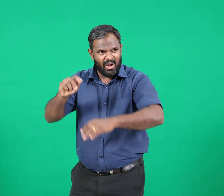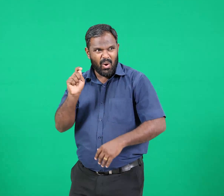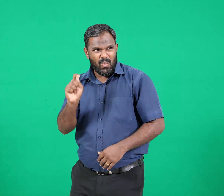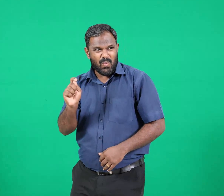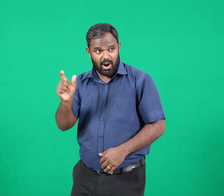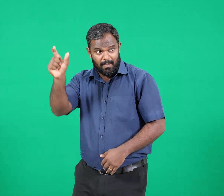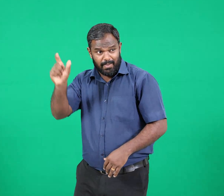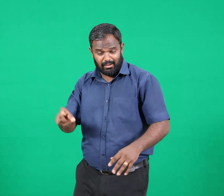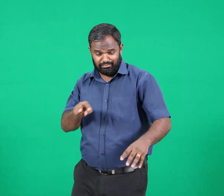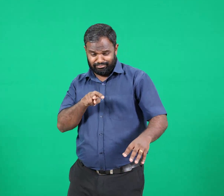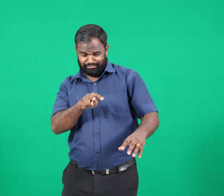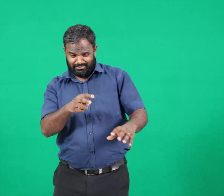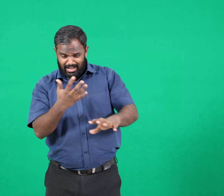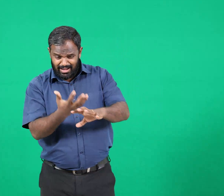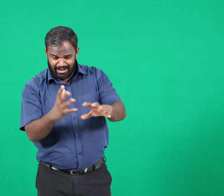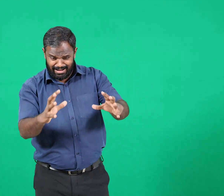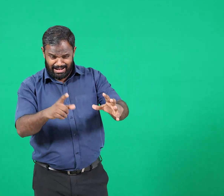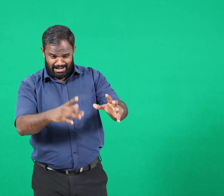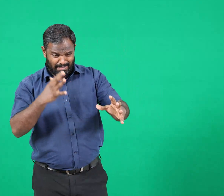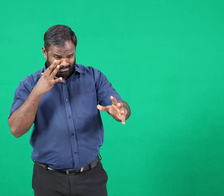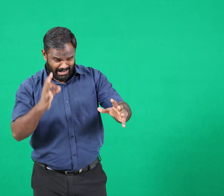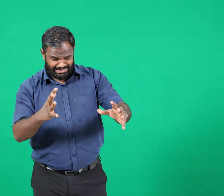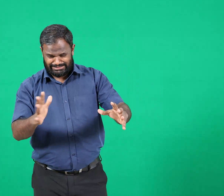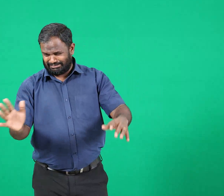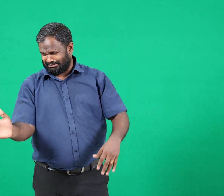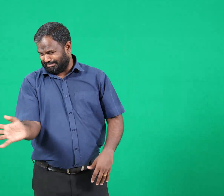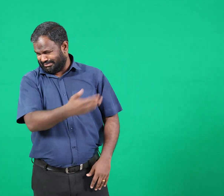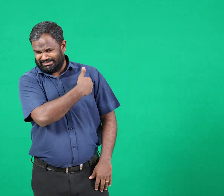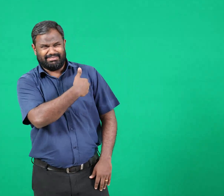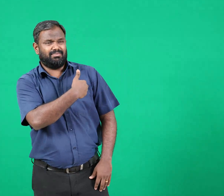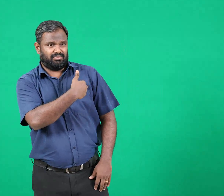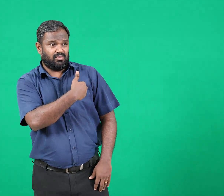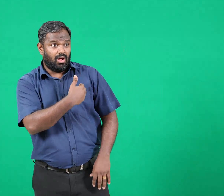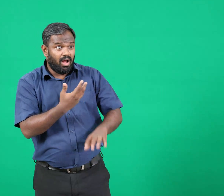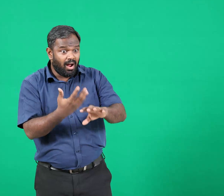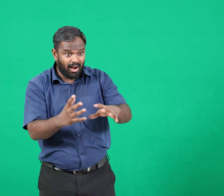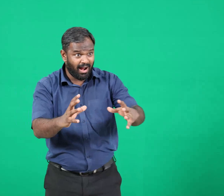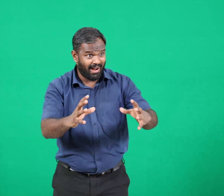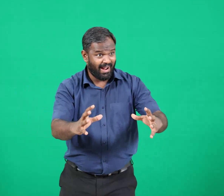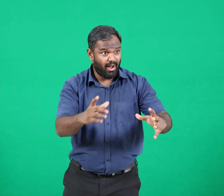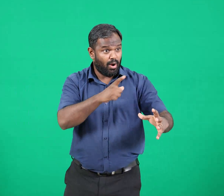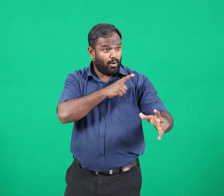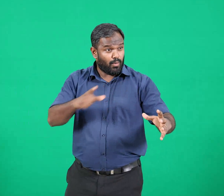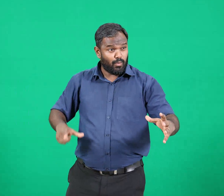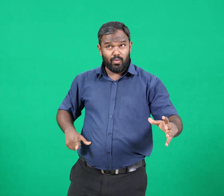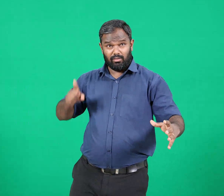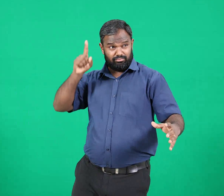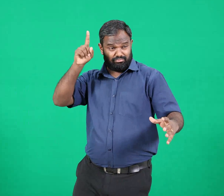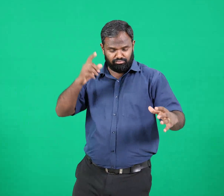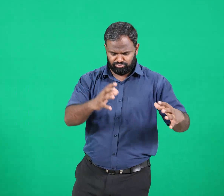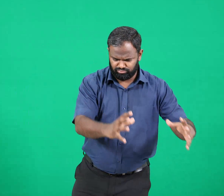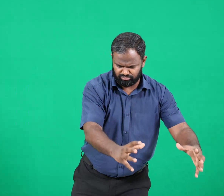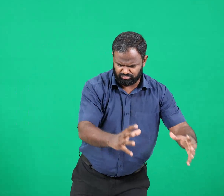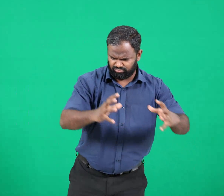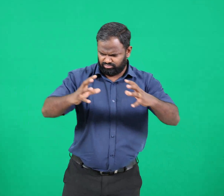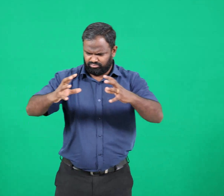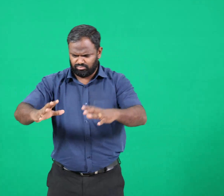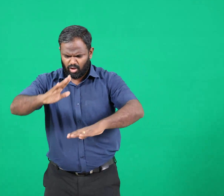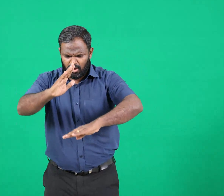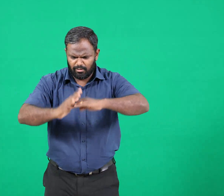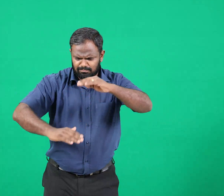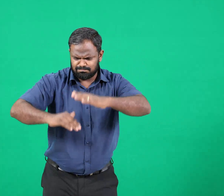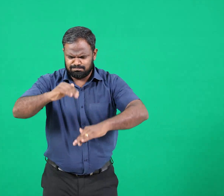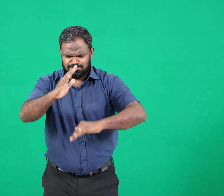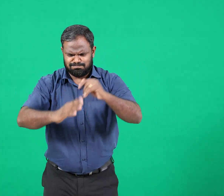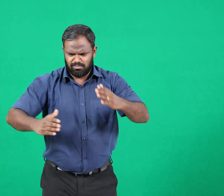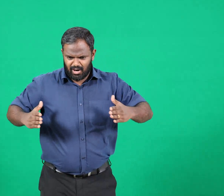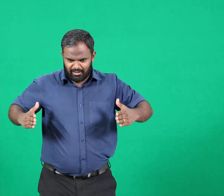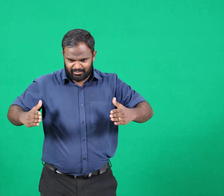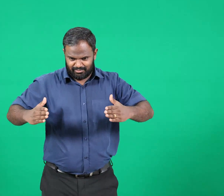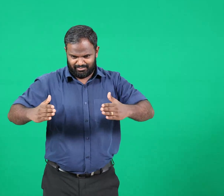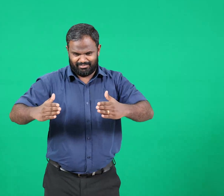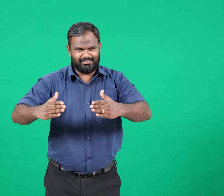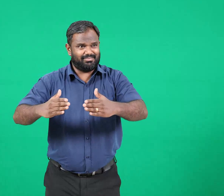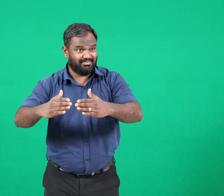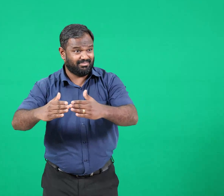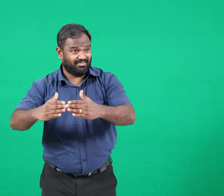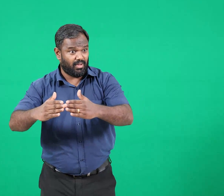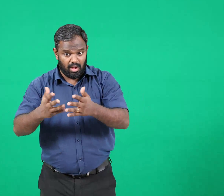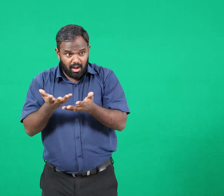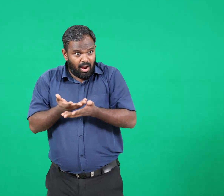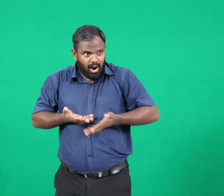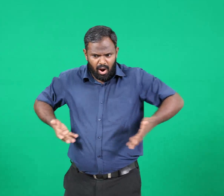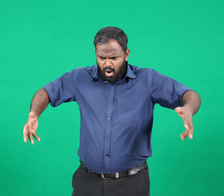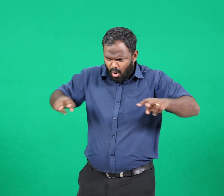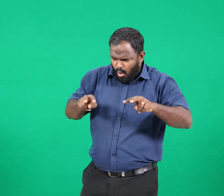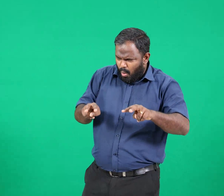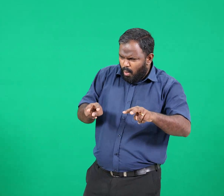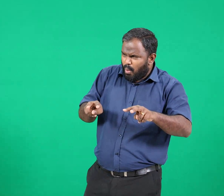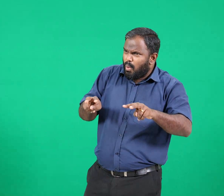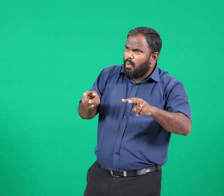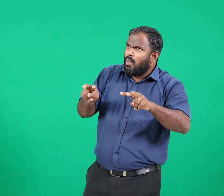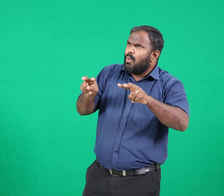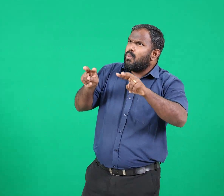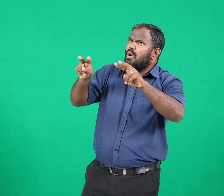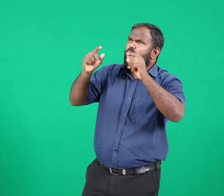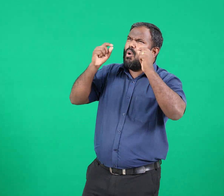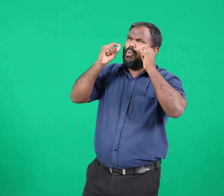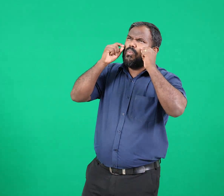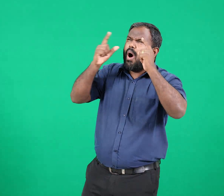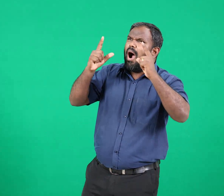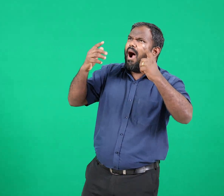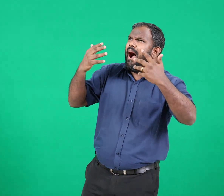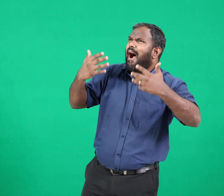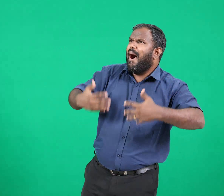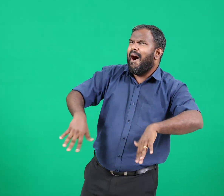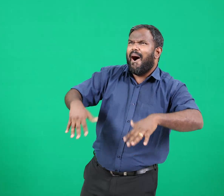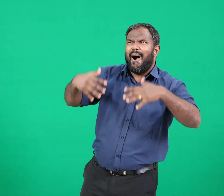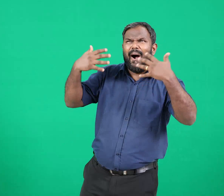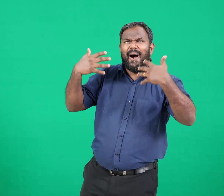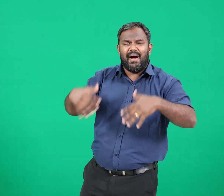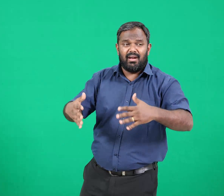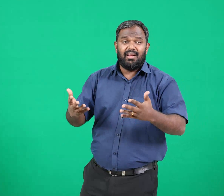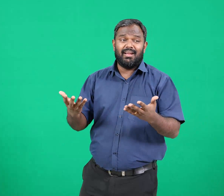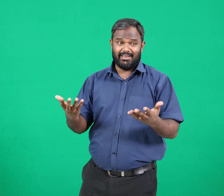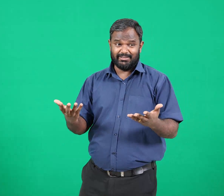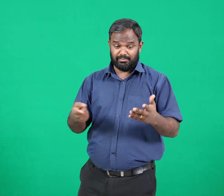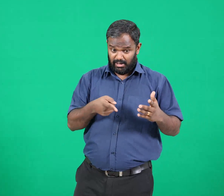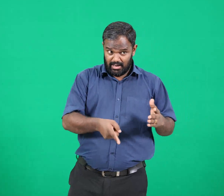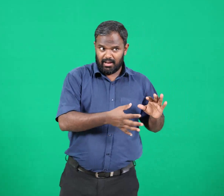This is from the Lord, and it is marvelous in our eyes '?